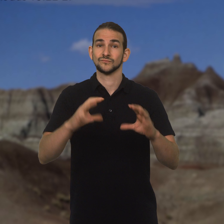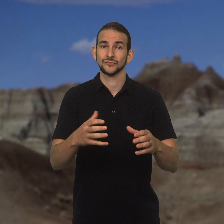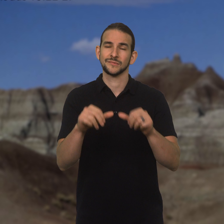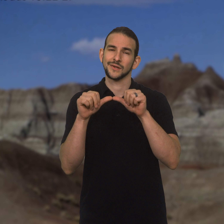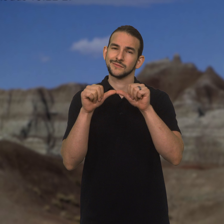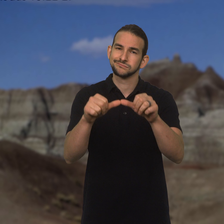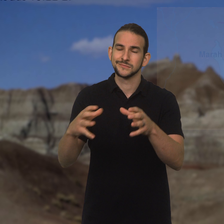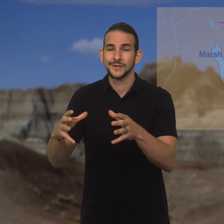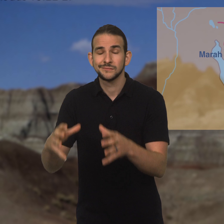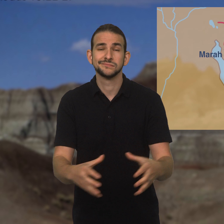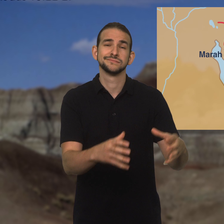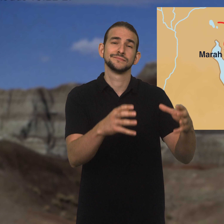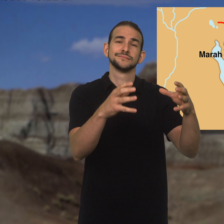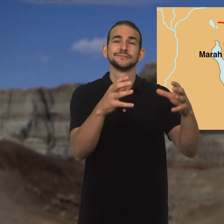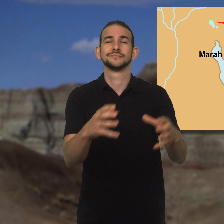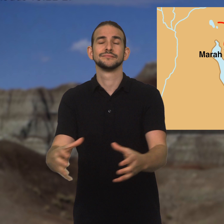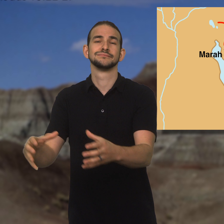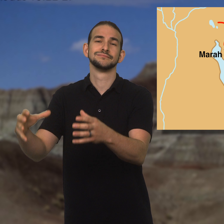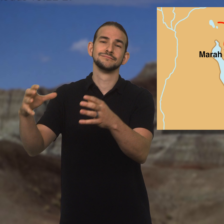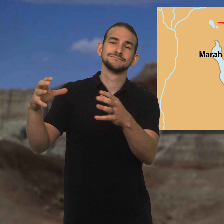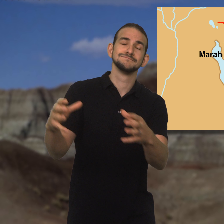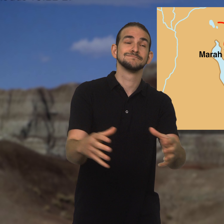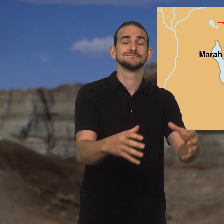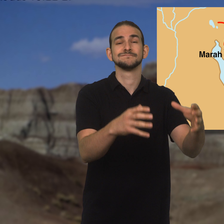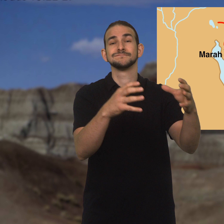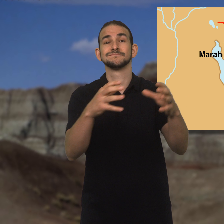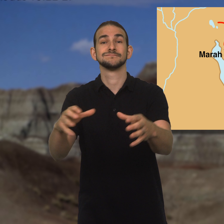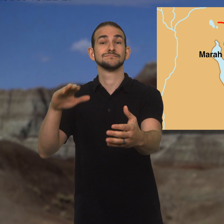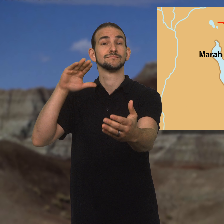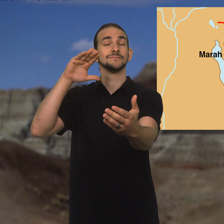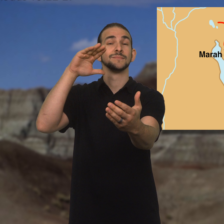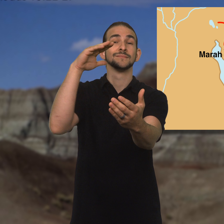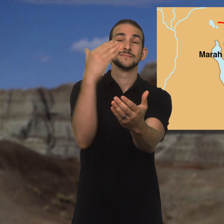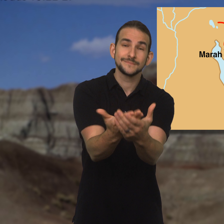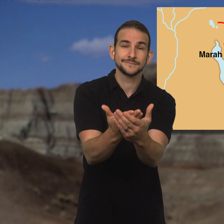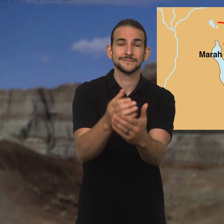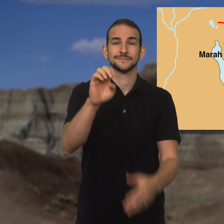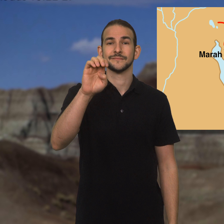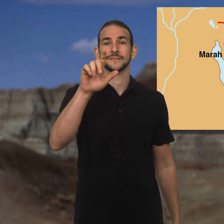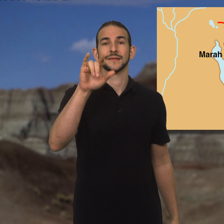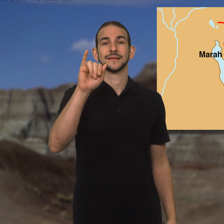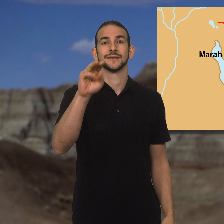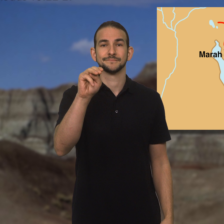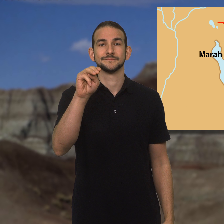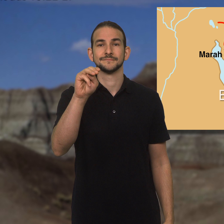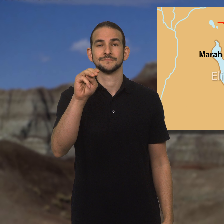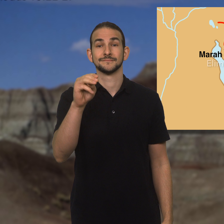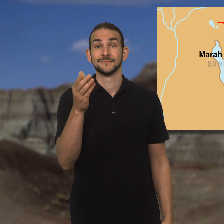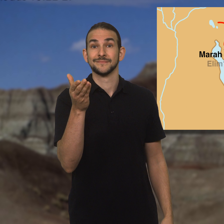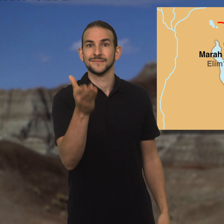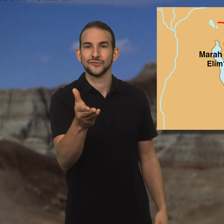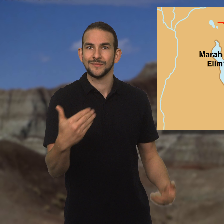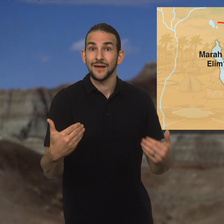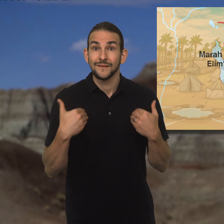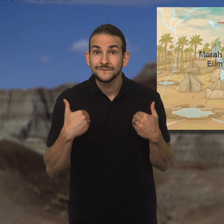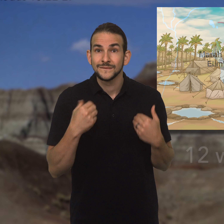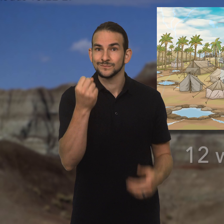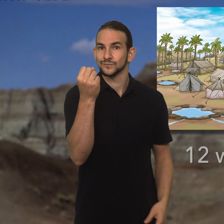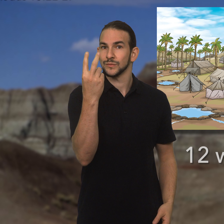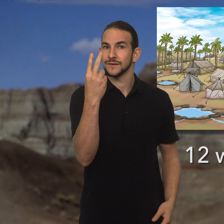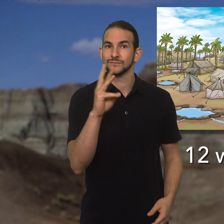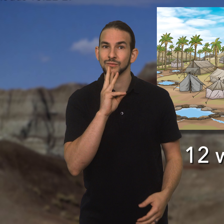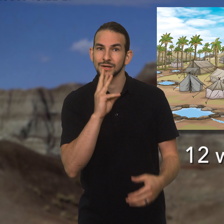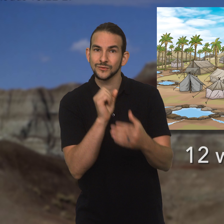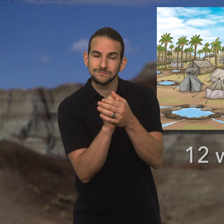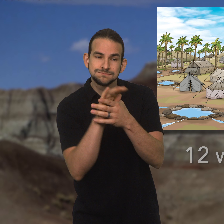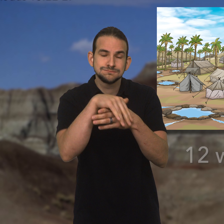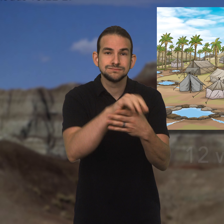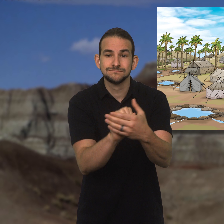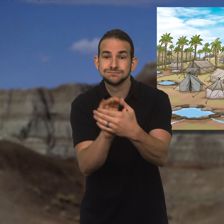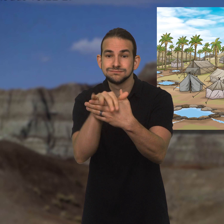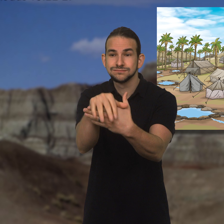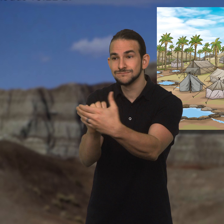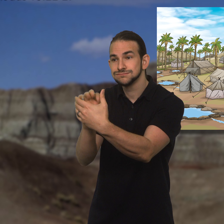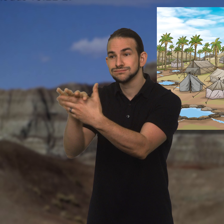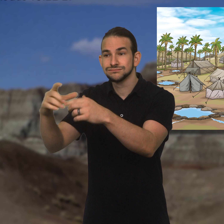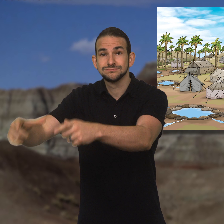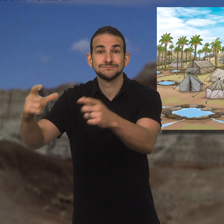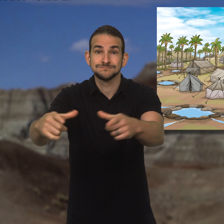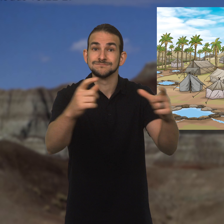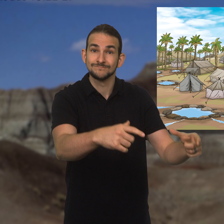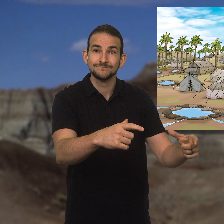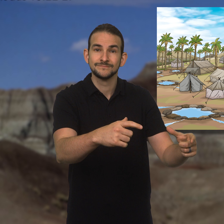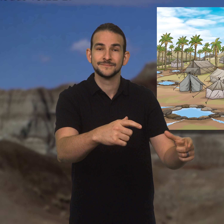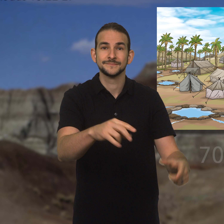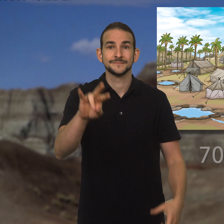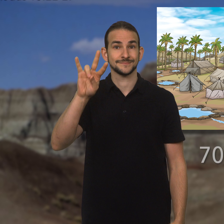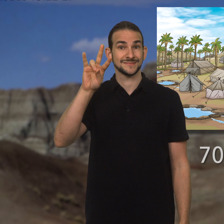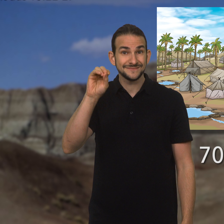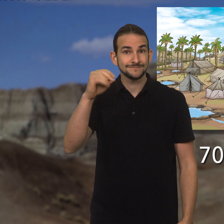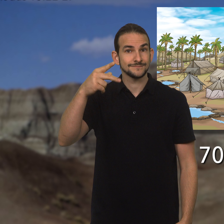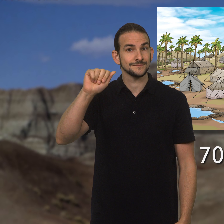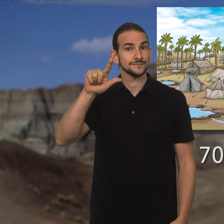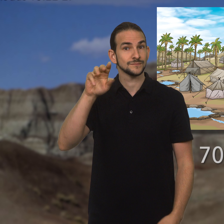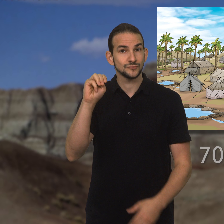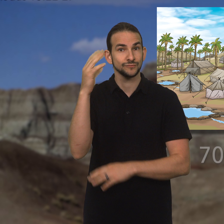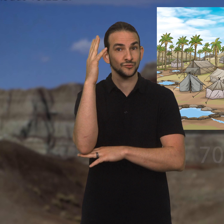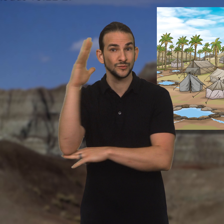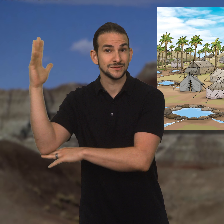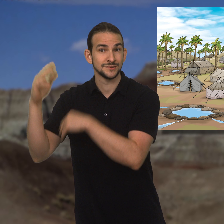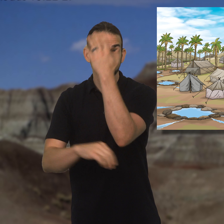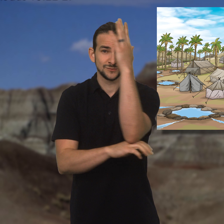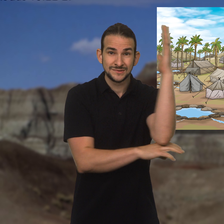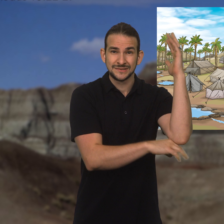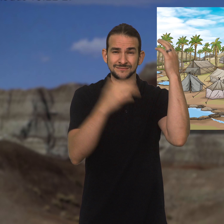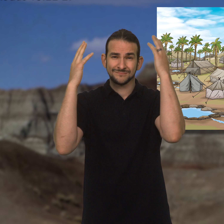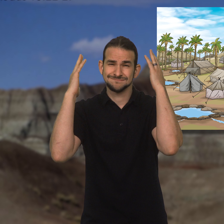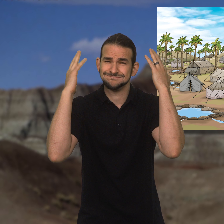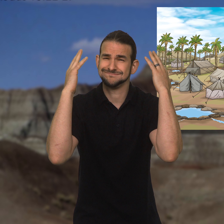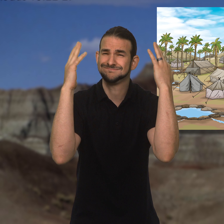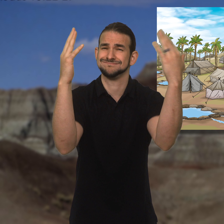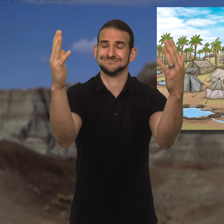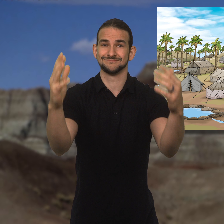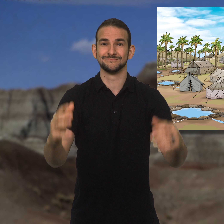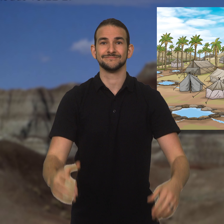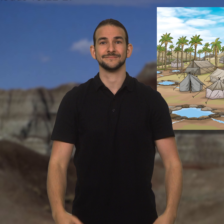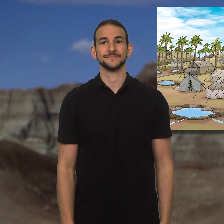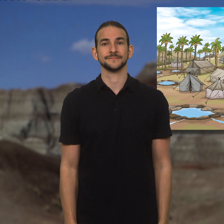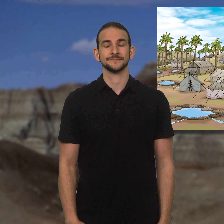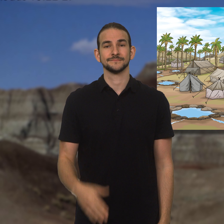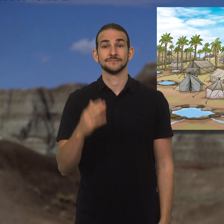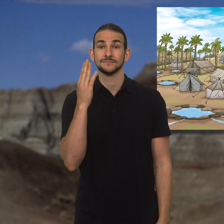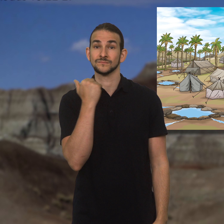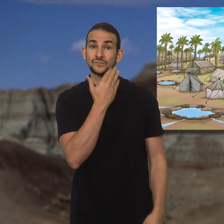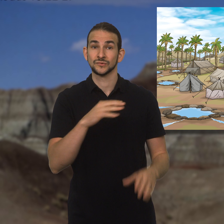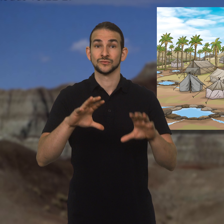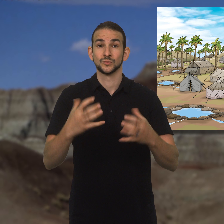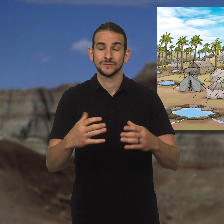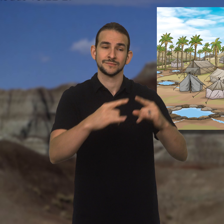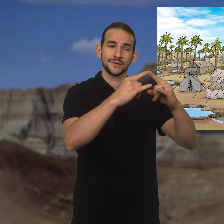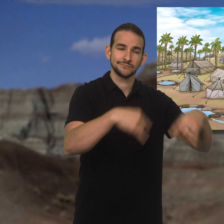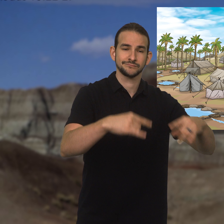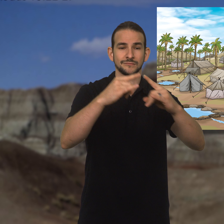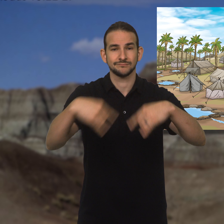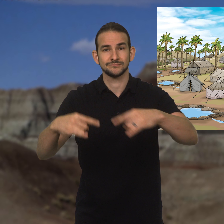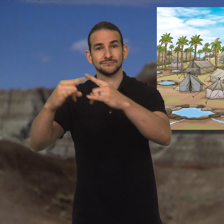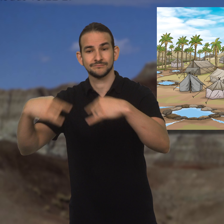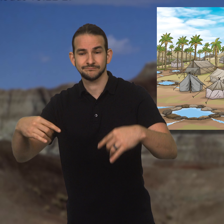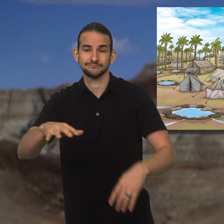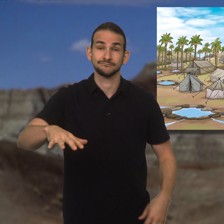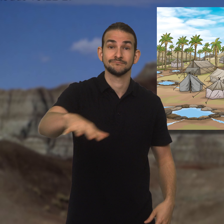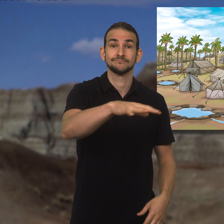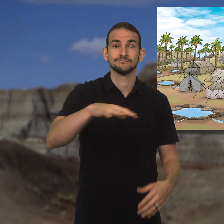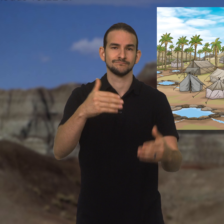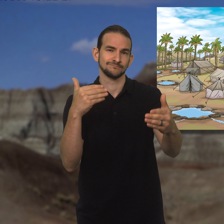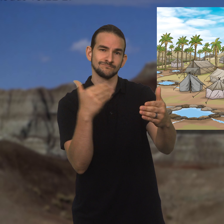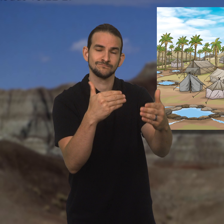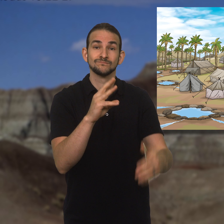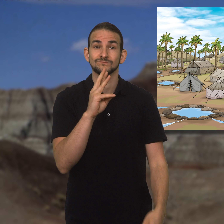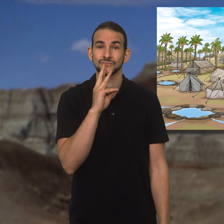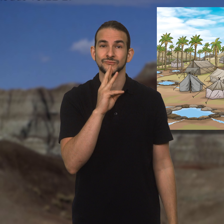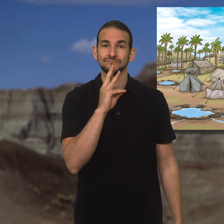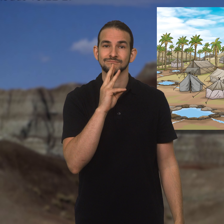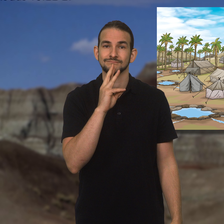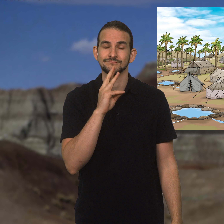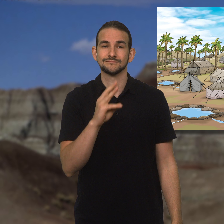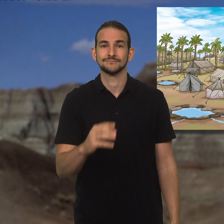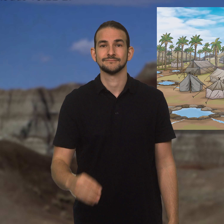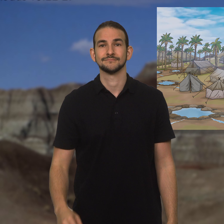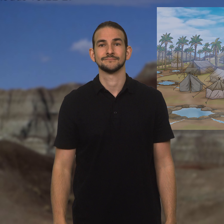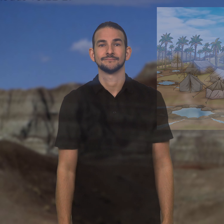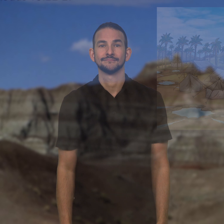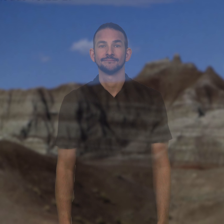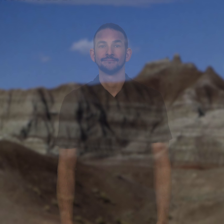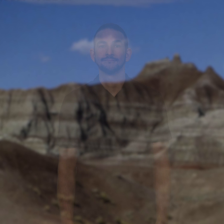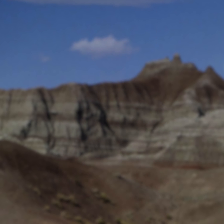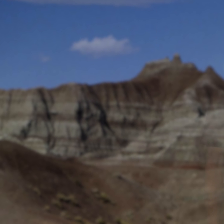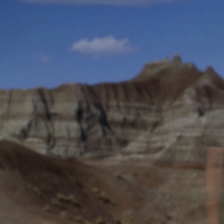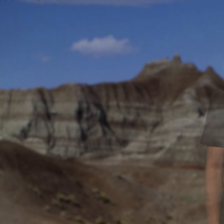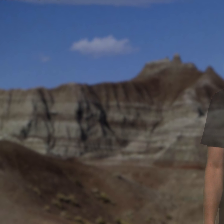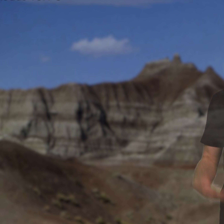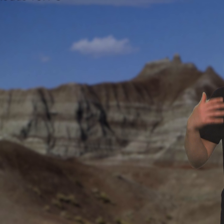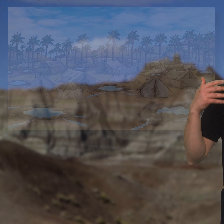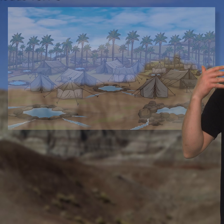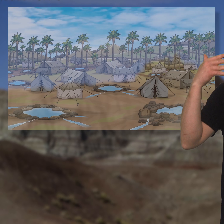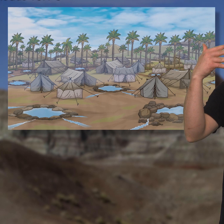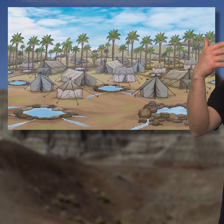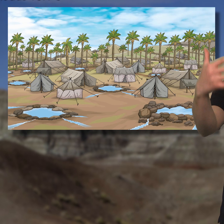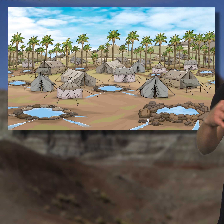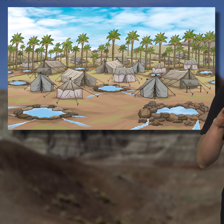Then they came to Elim, where there were twelve springs of water and seventy palm trees, and they camped there by the waters.